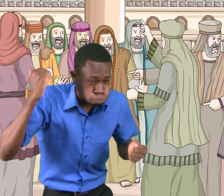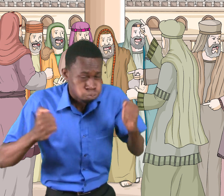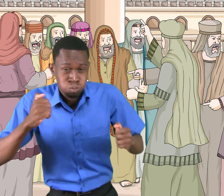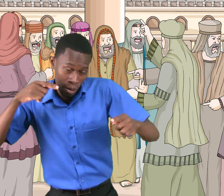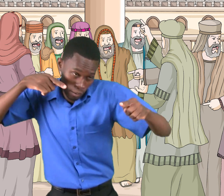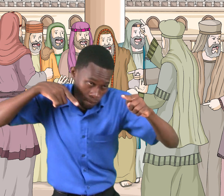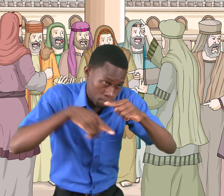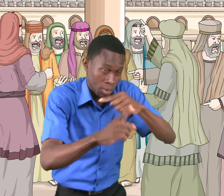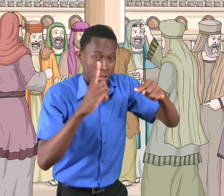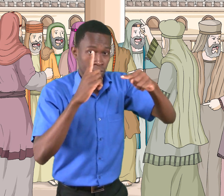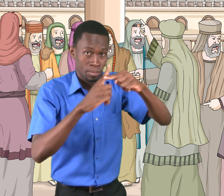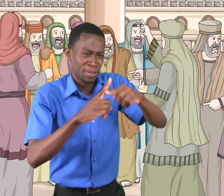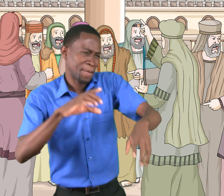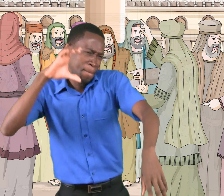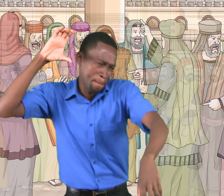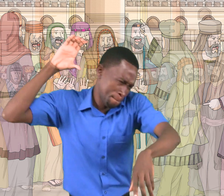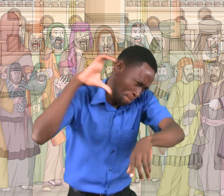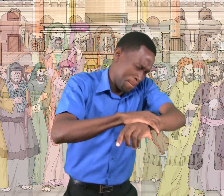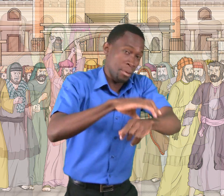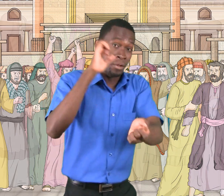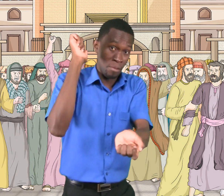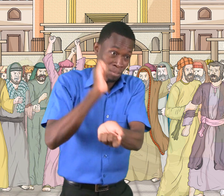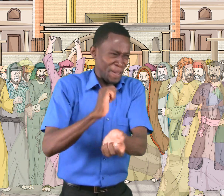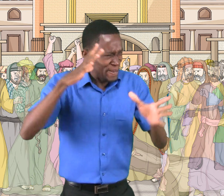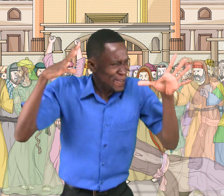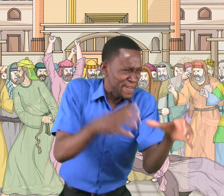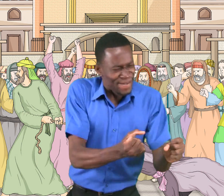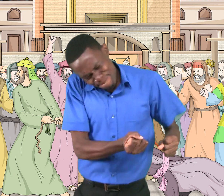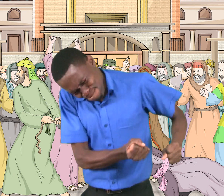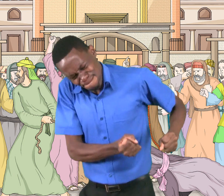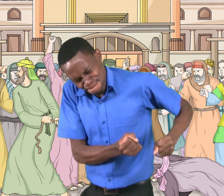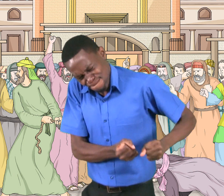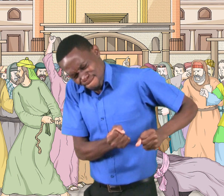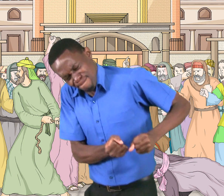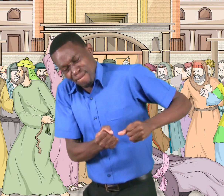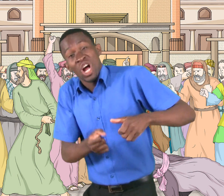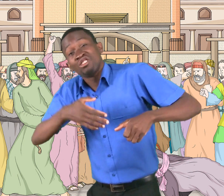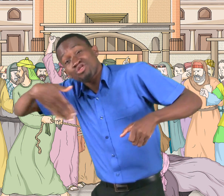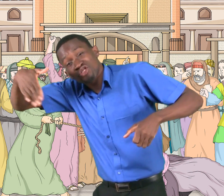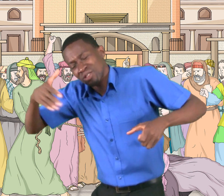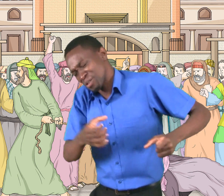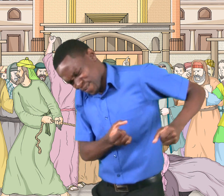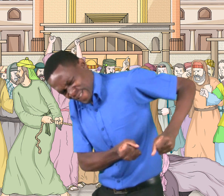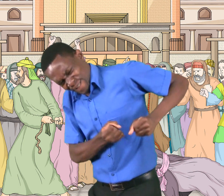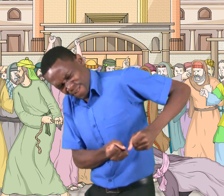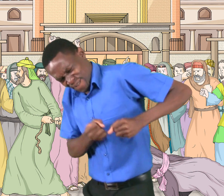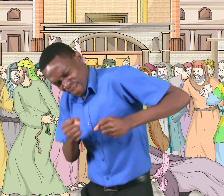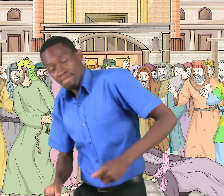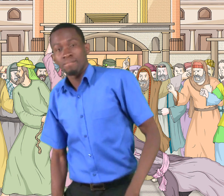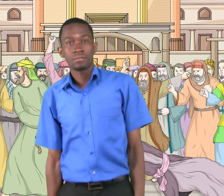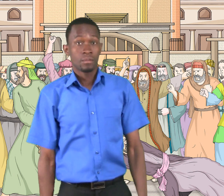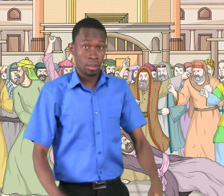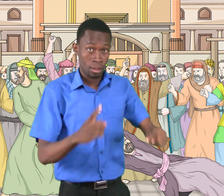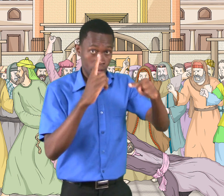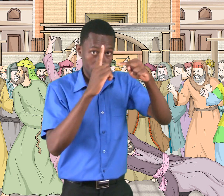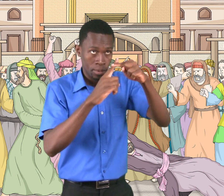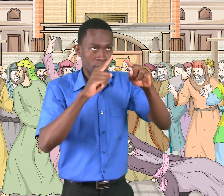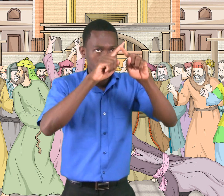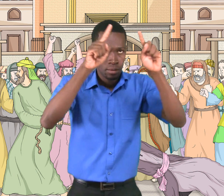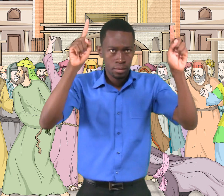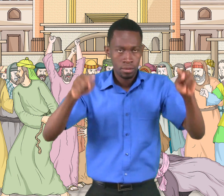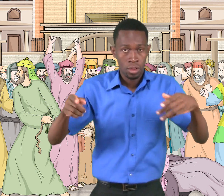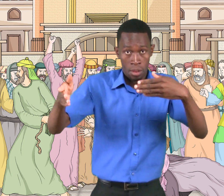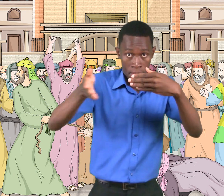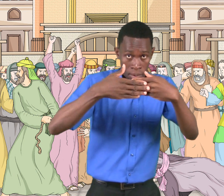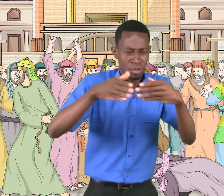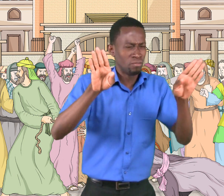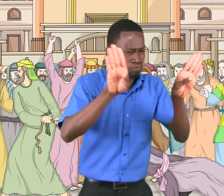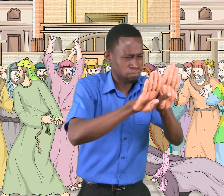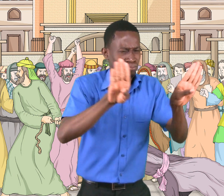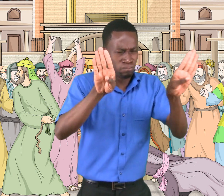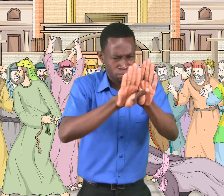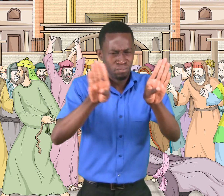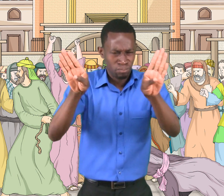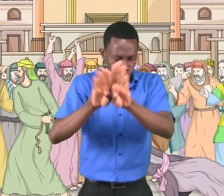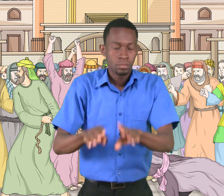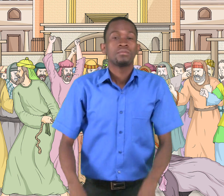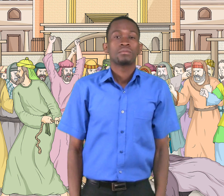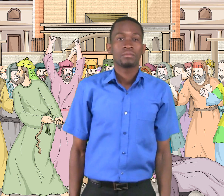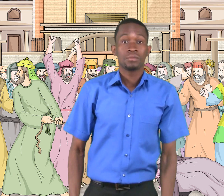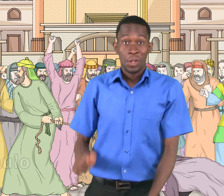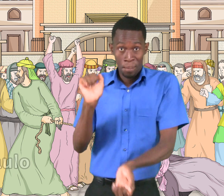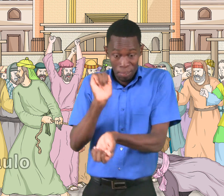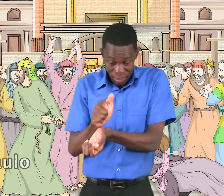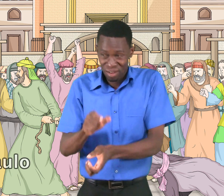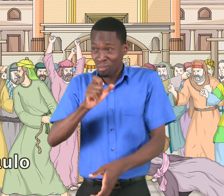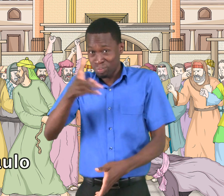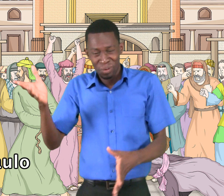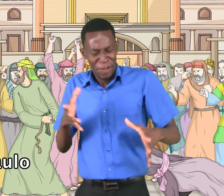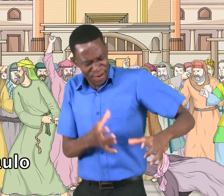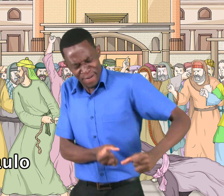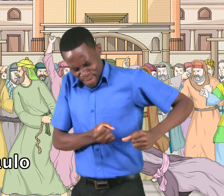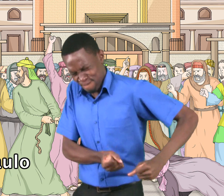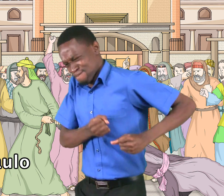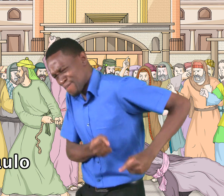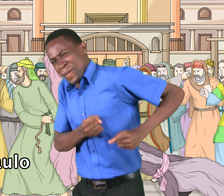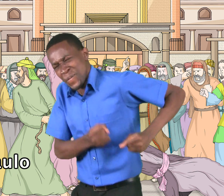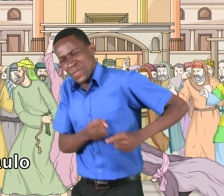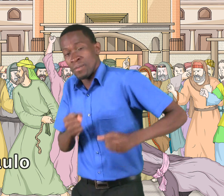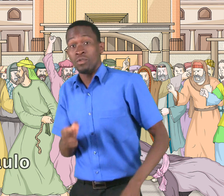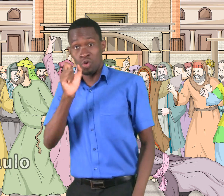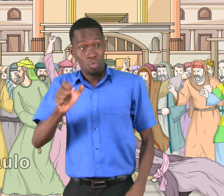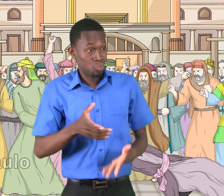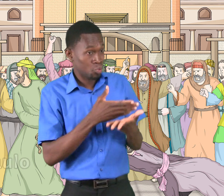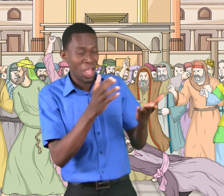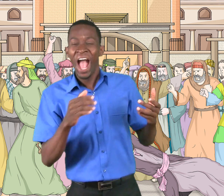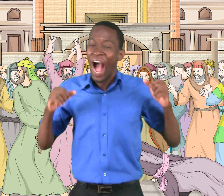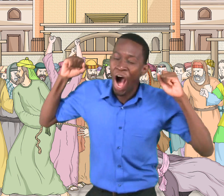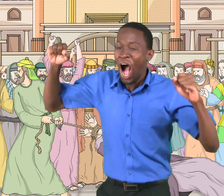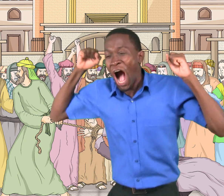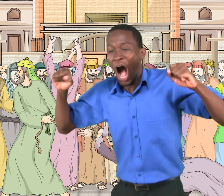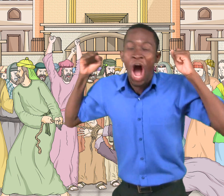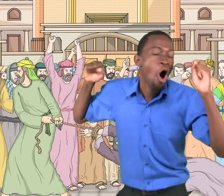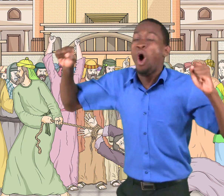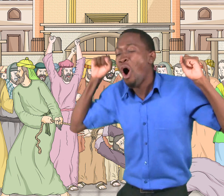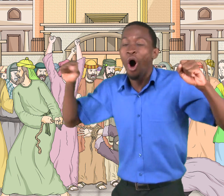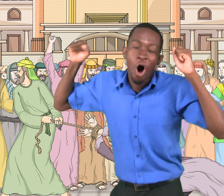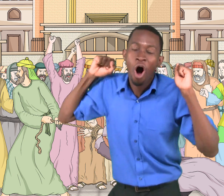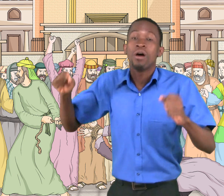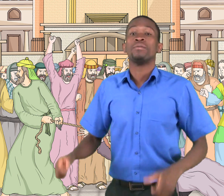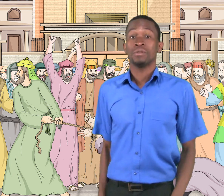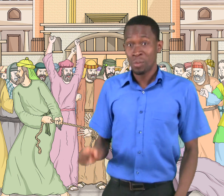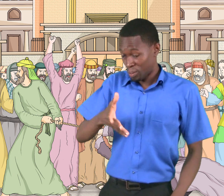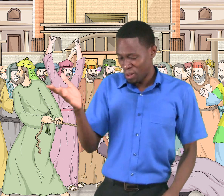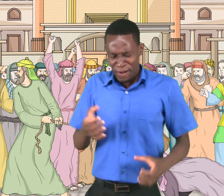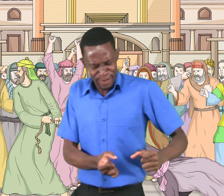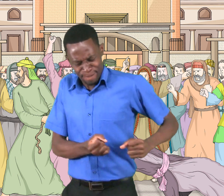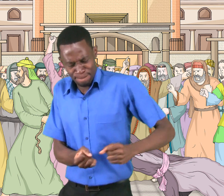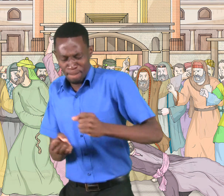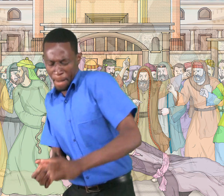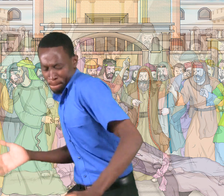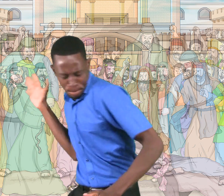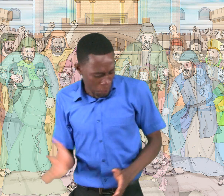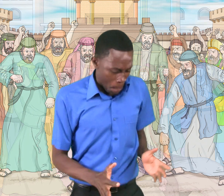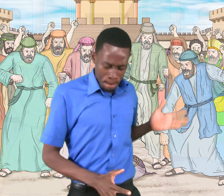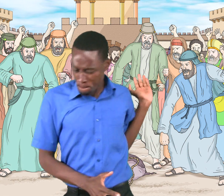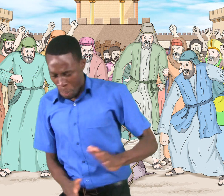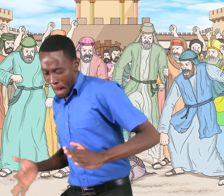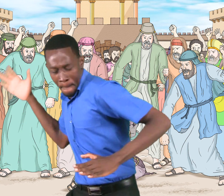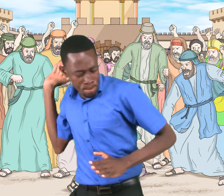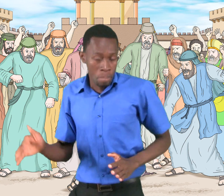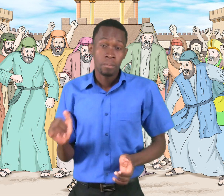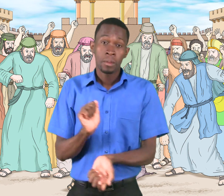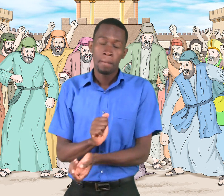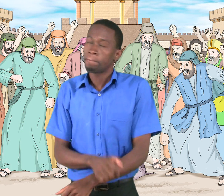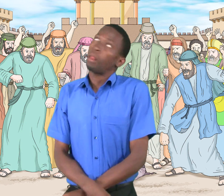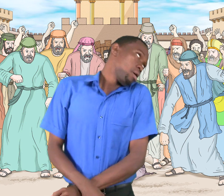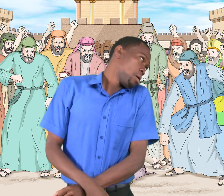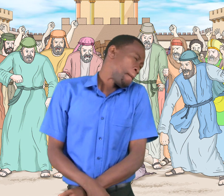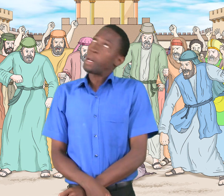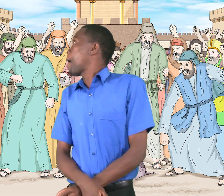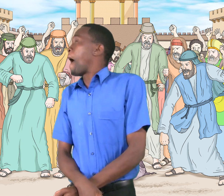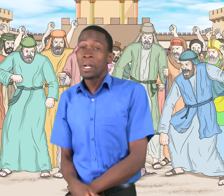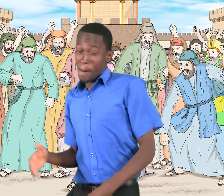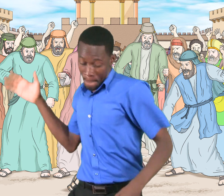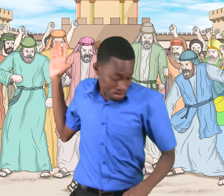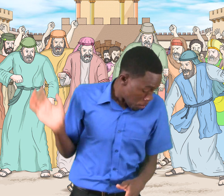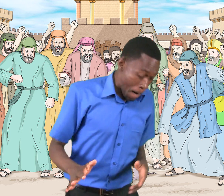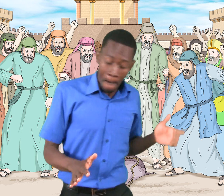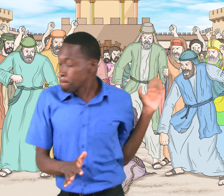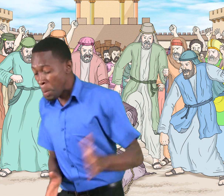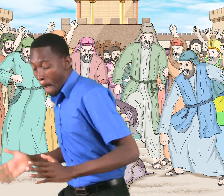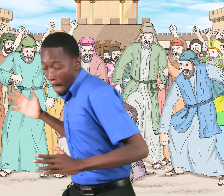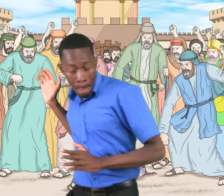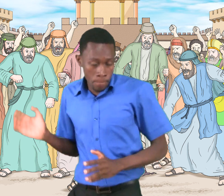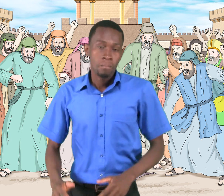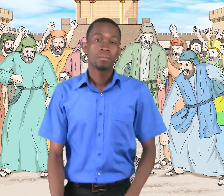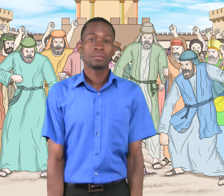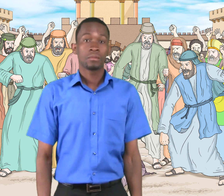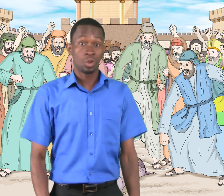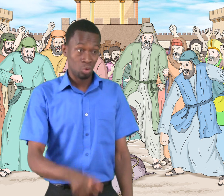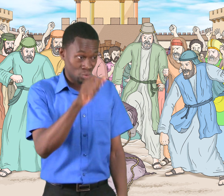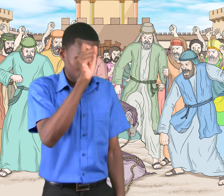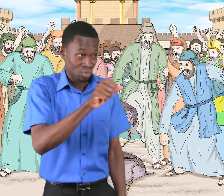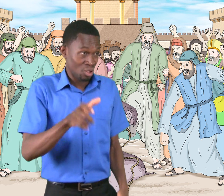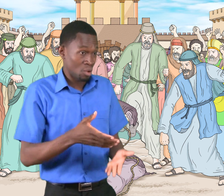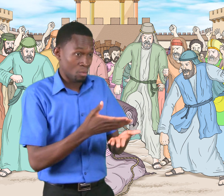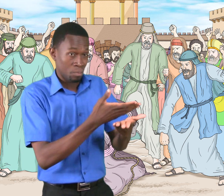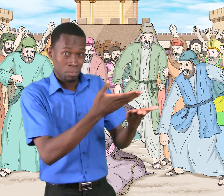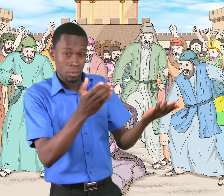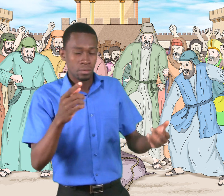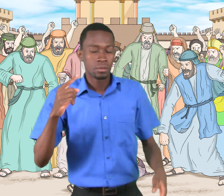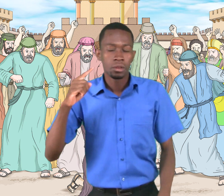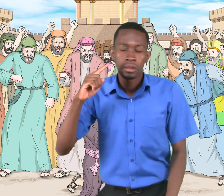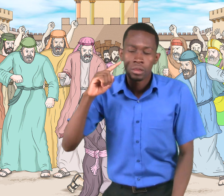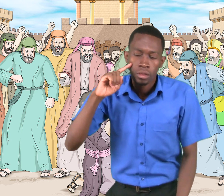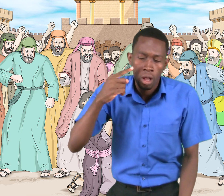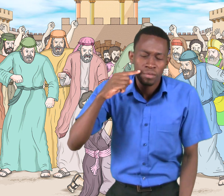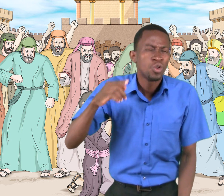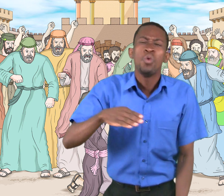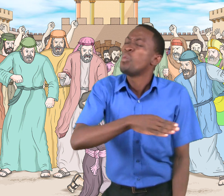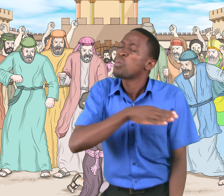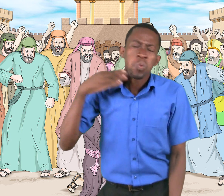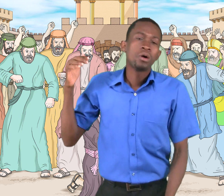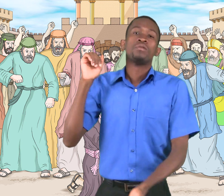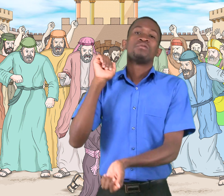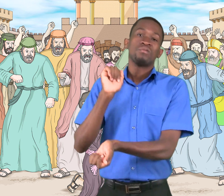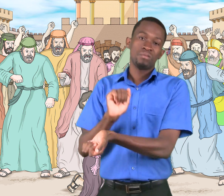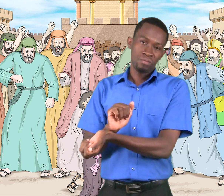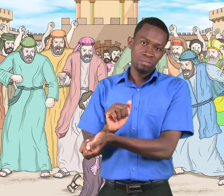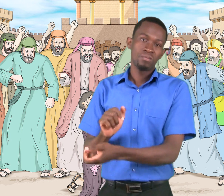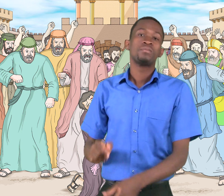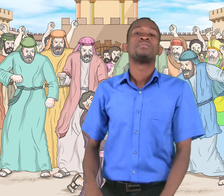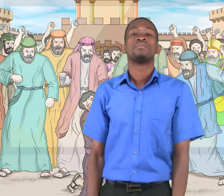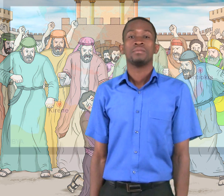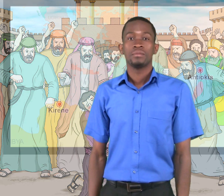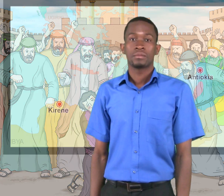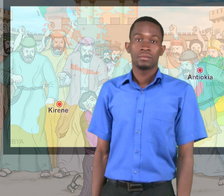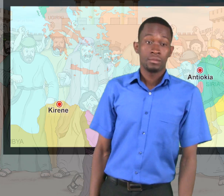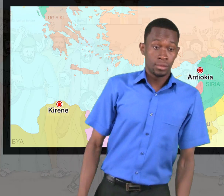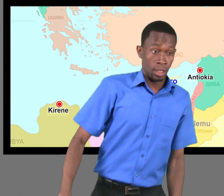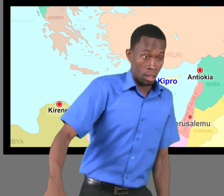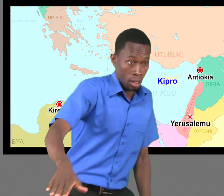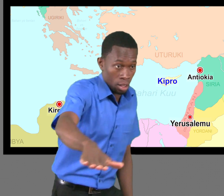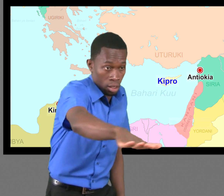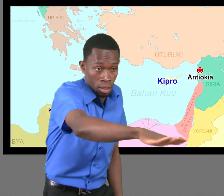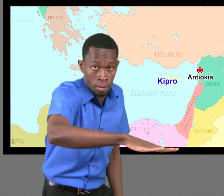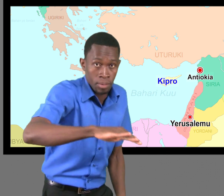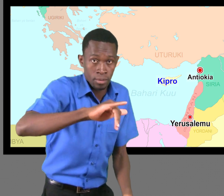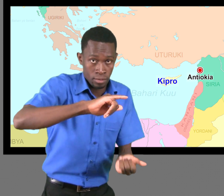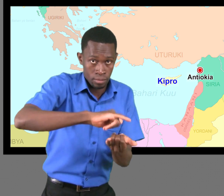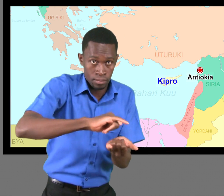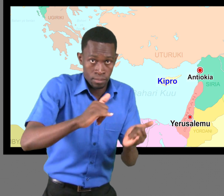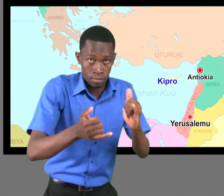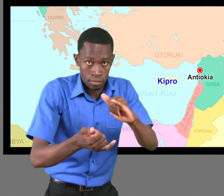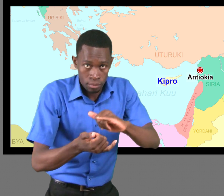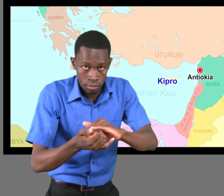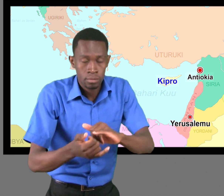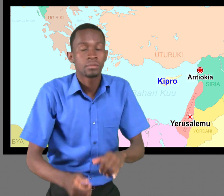They seized Paul and dragged him out of the temple, and at once the gates were shut.